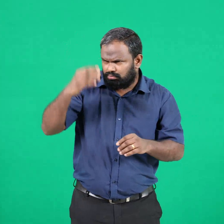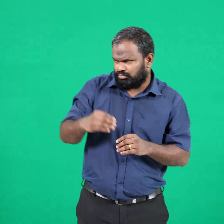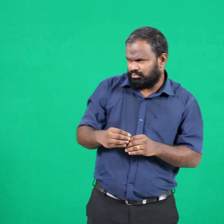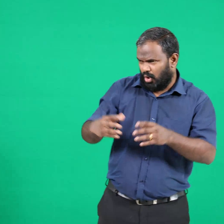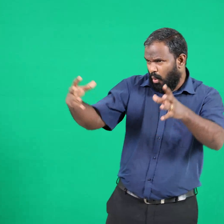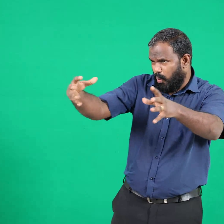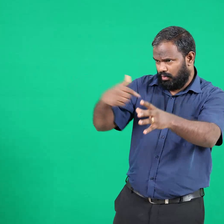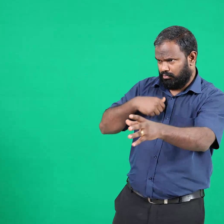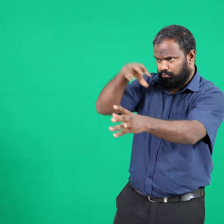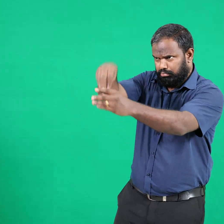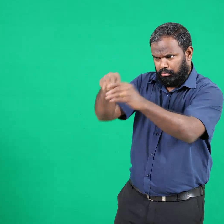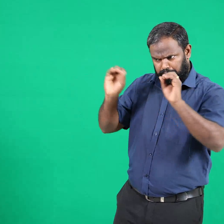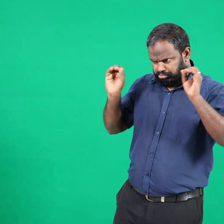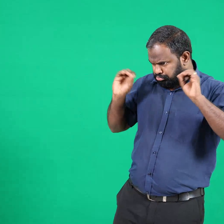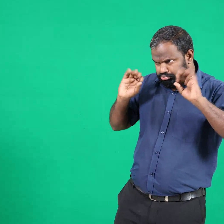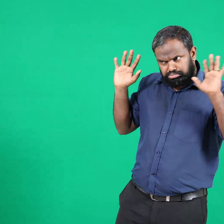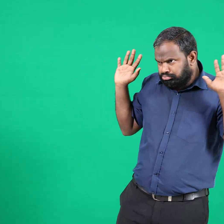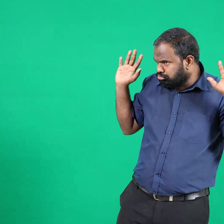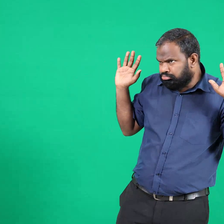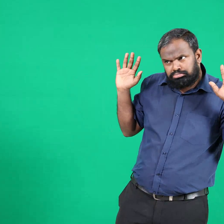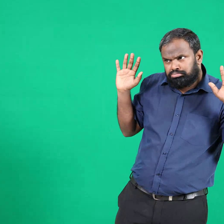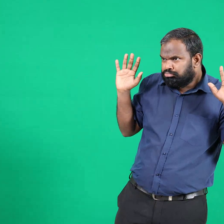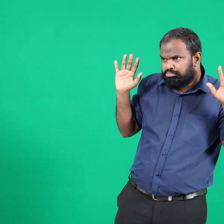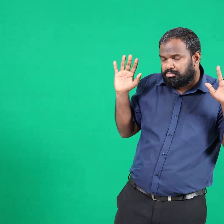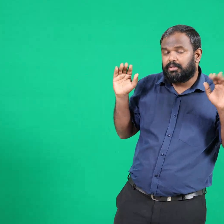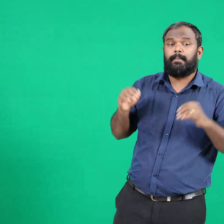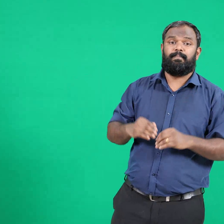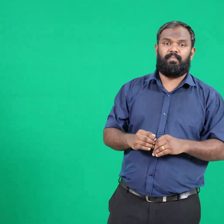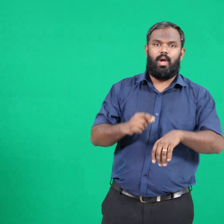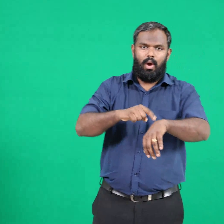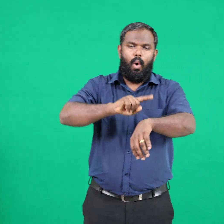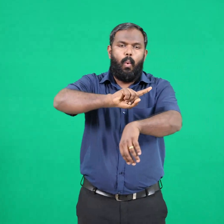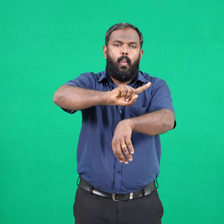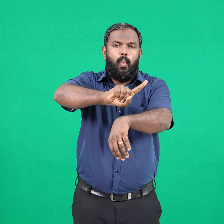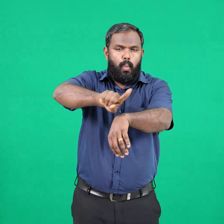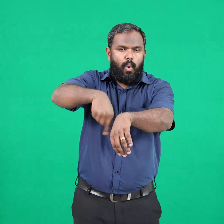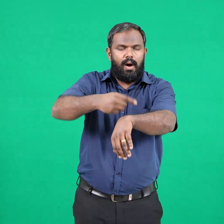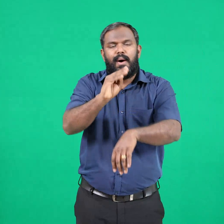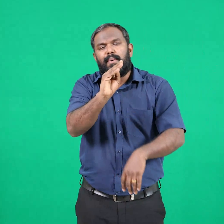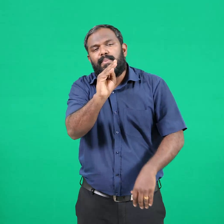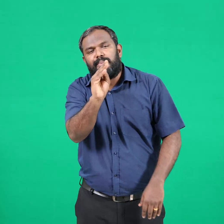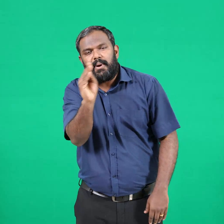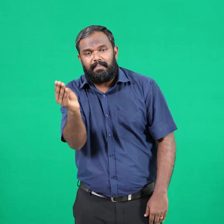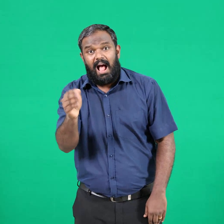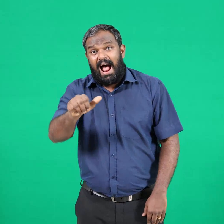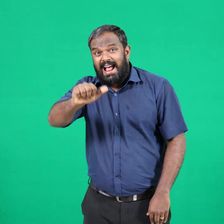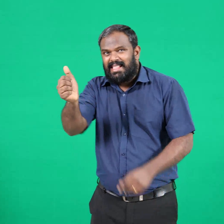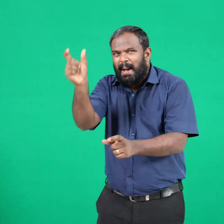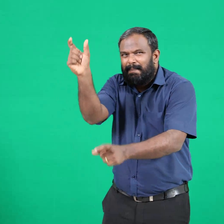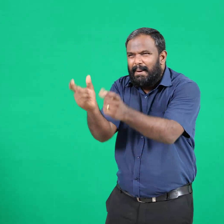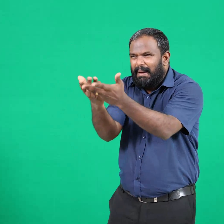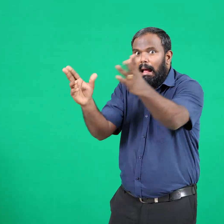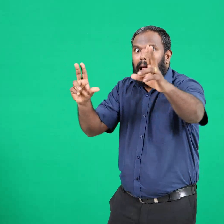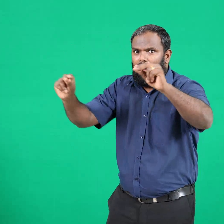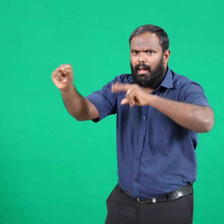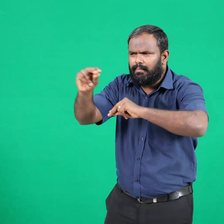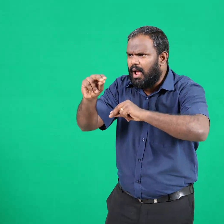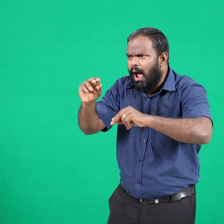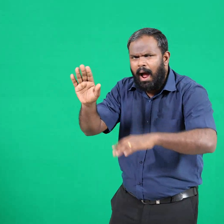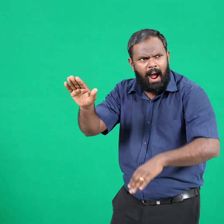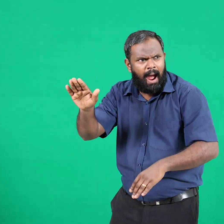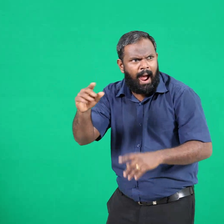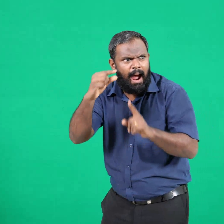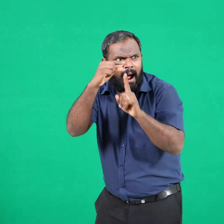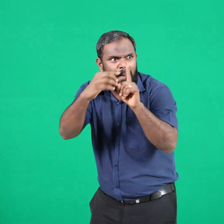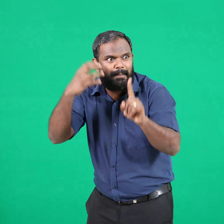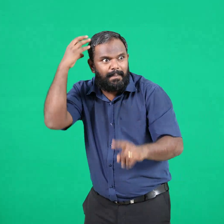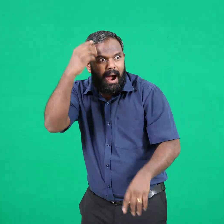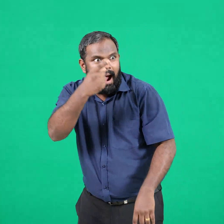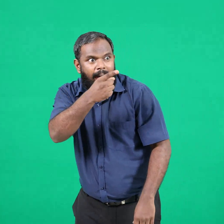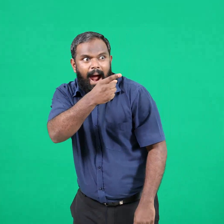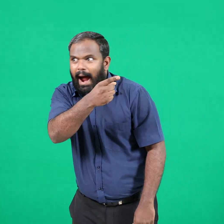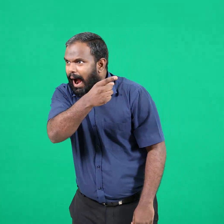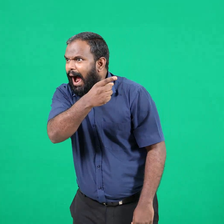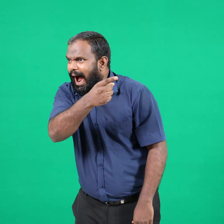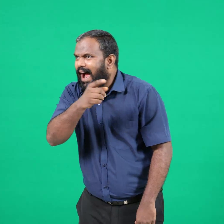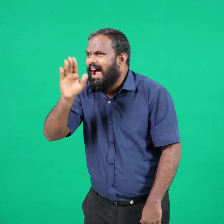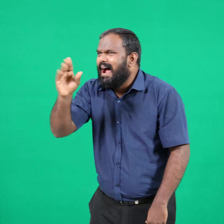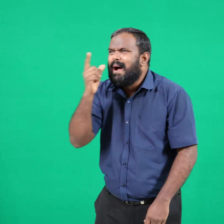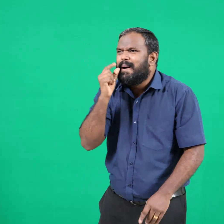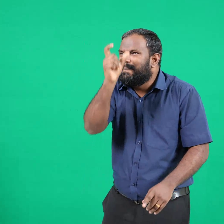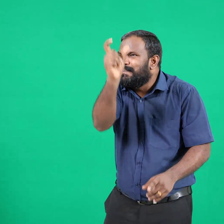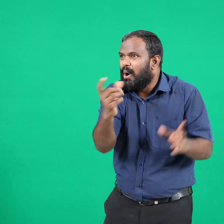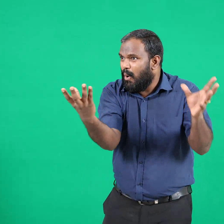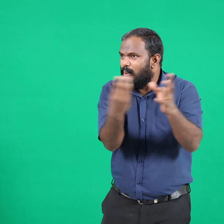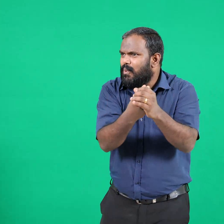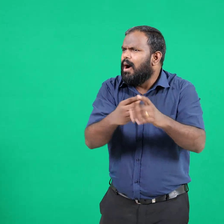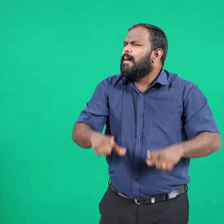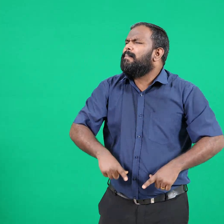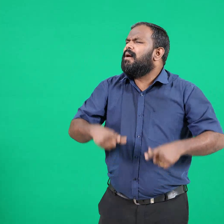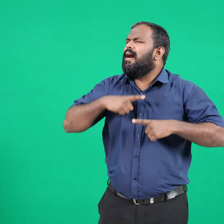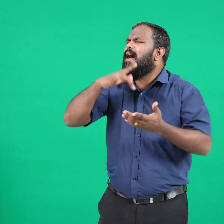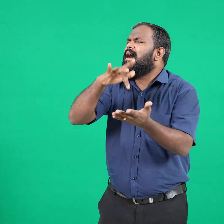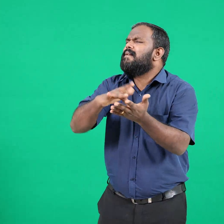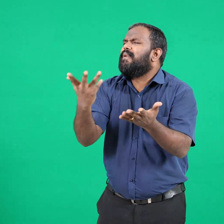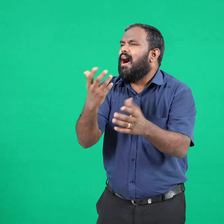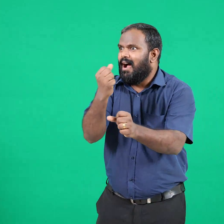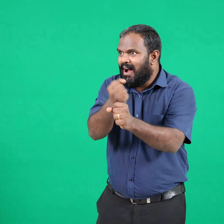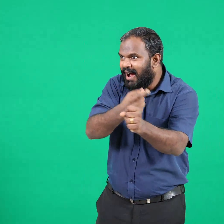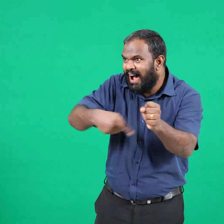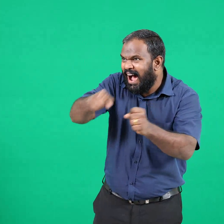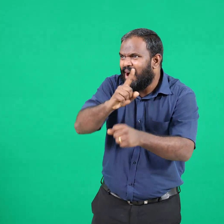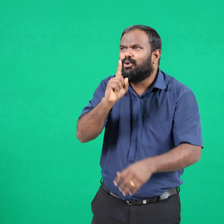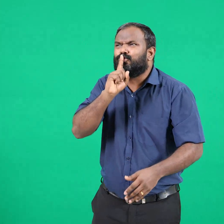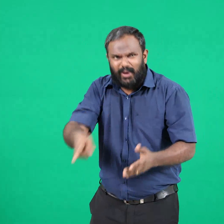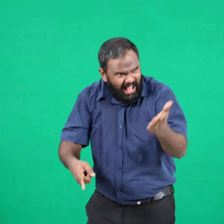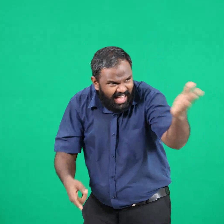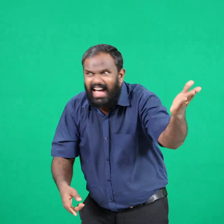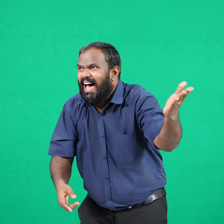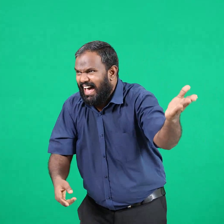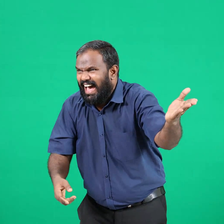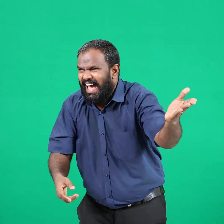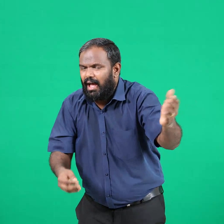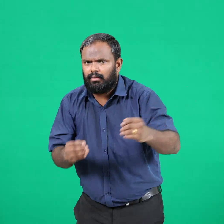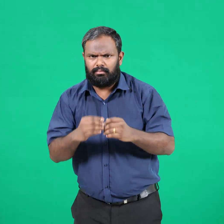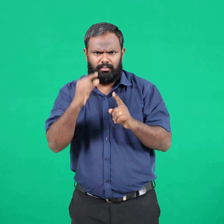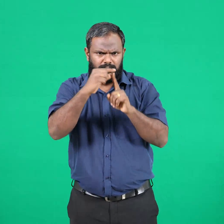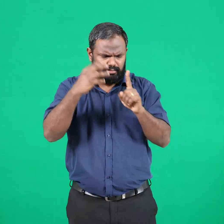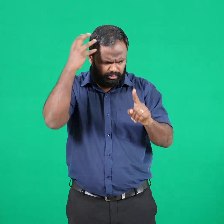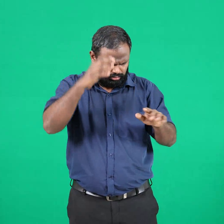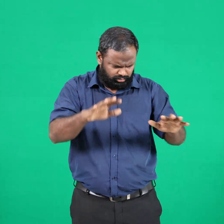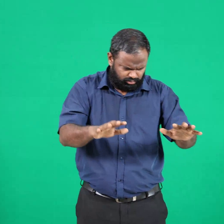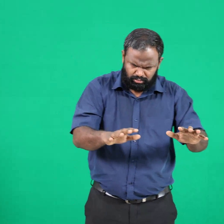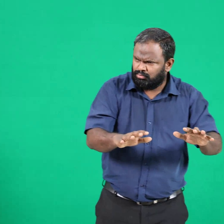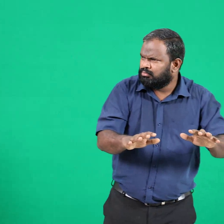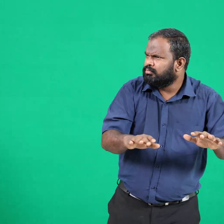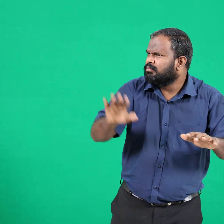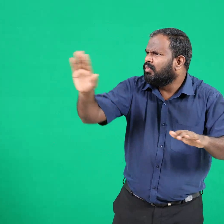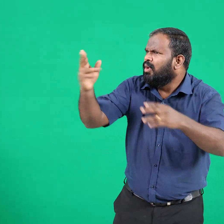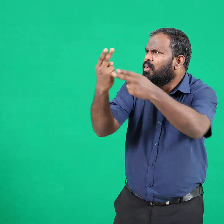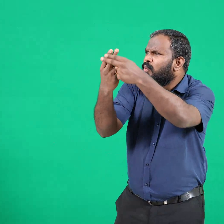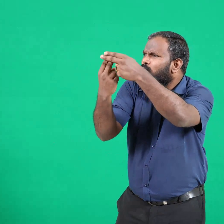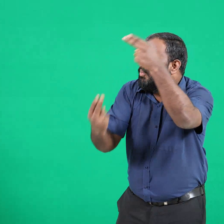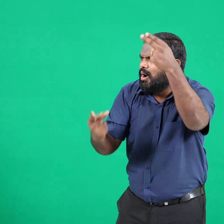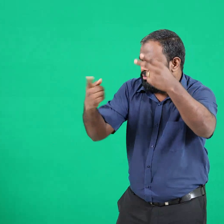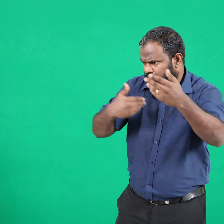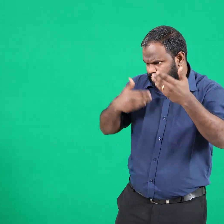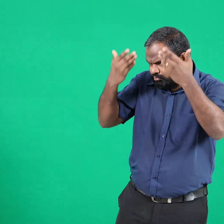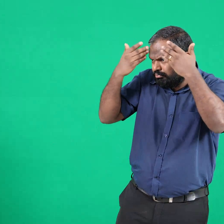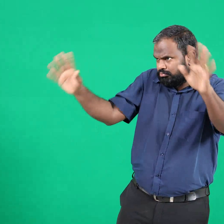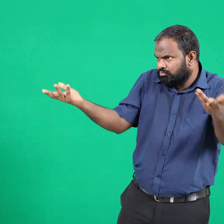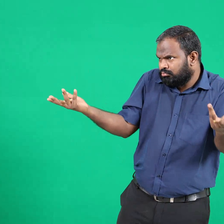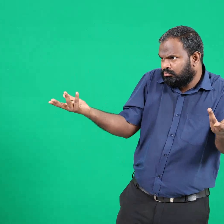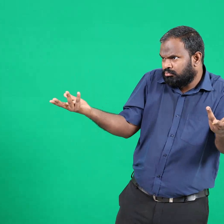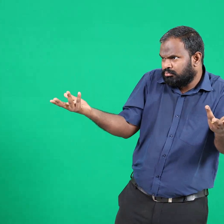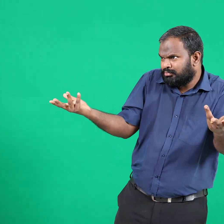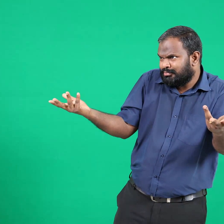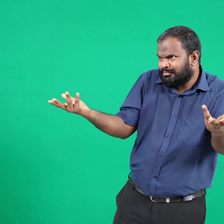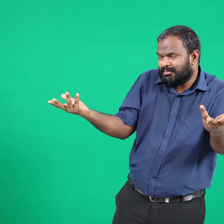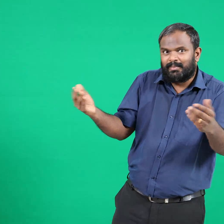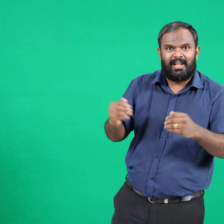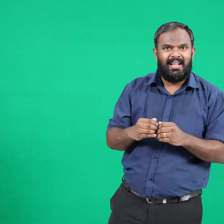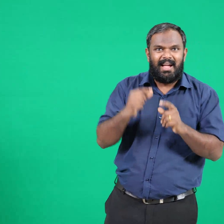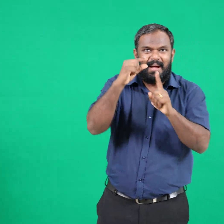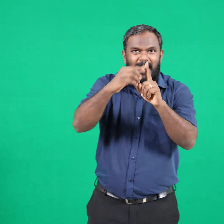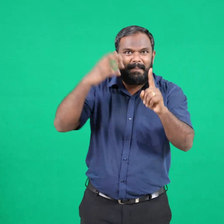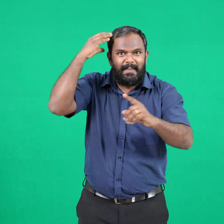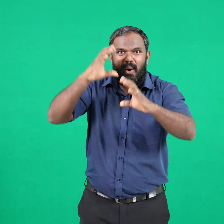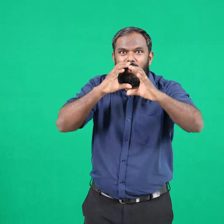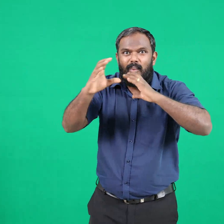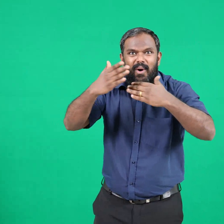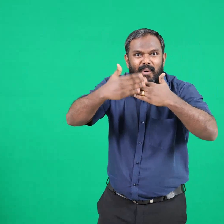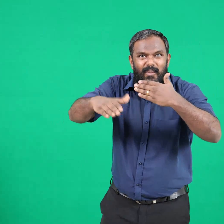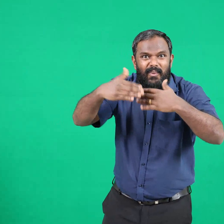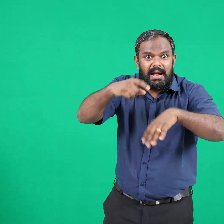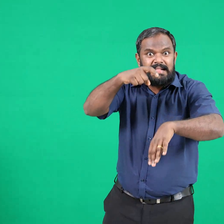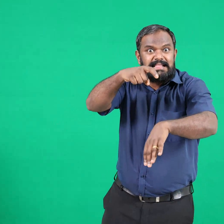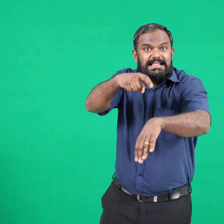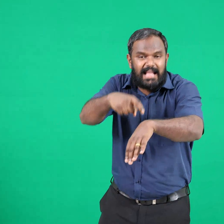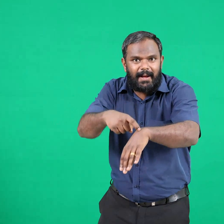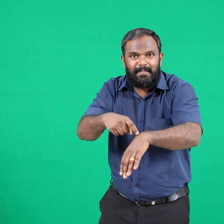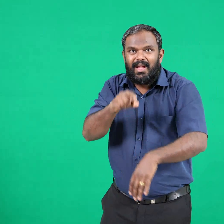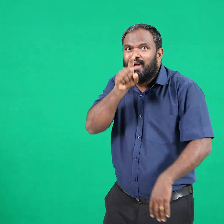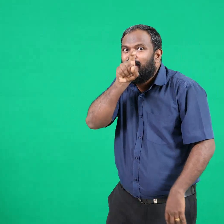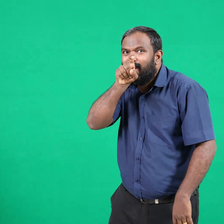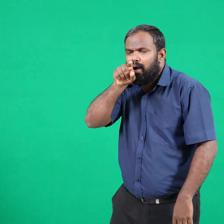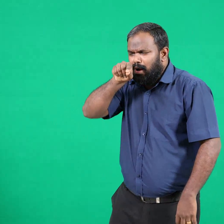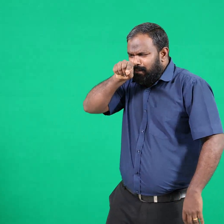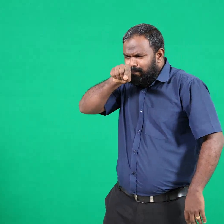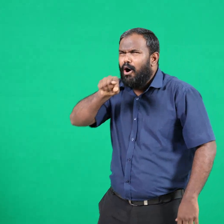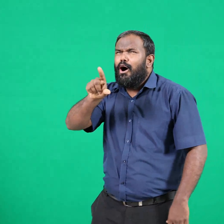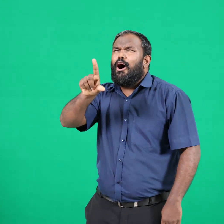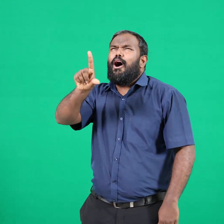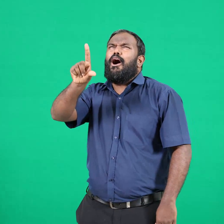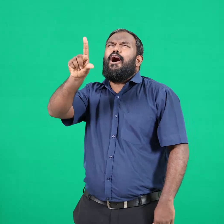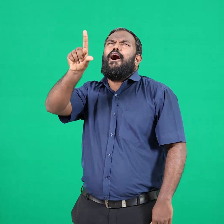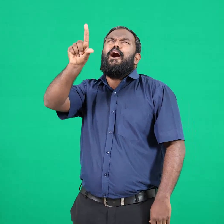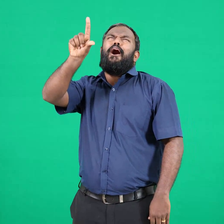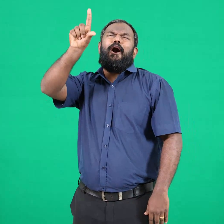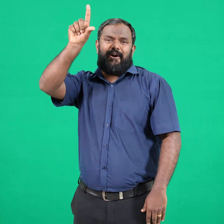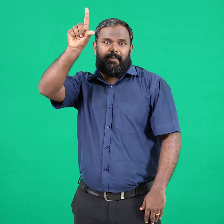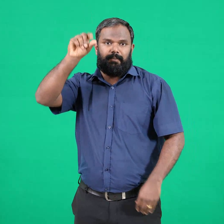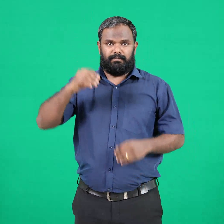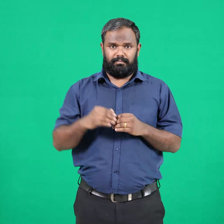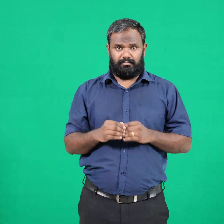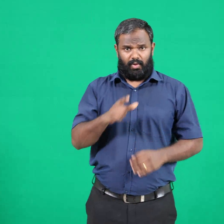About an hour later, another man insisted, "Certainly this man was with Him, for he too is a Galilean." "Man, I do not know what you are talking about," Peter replied.